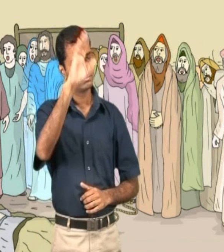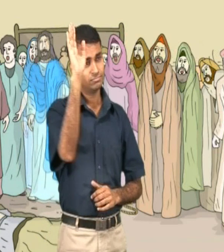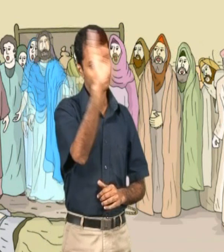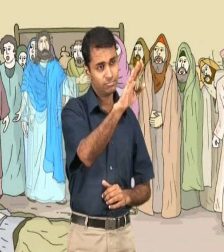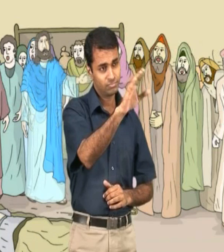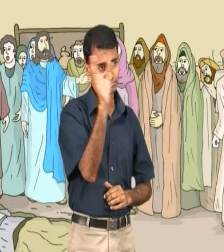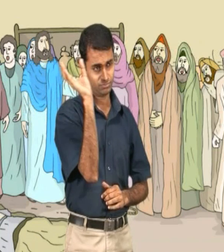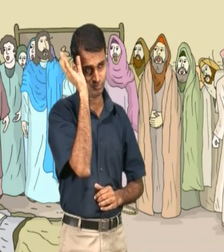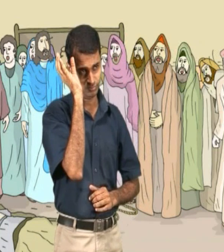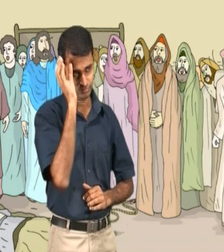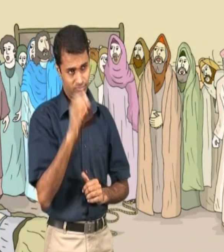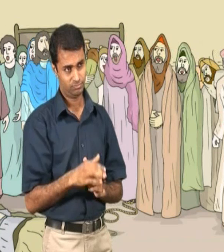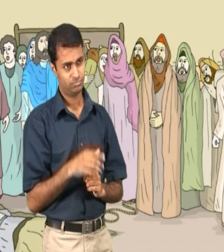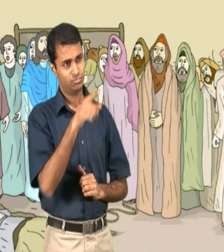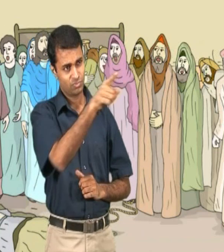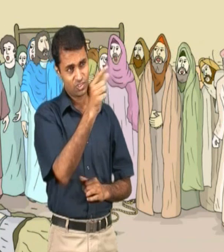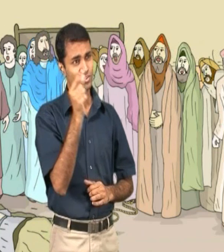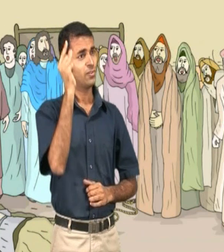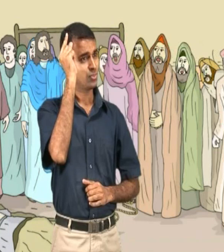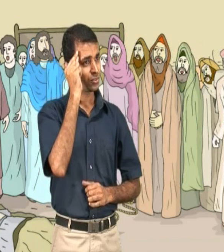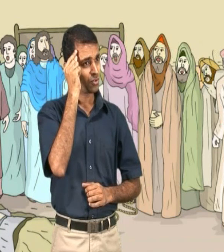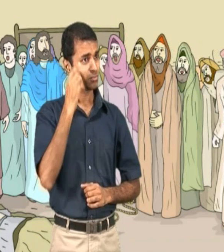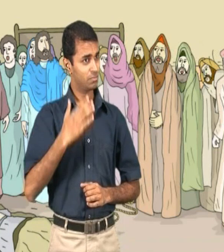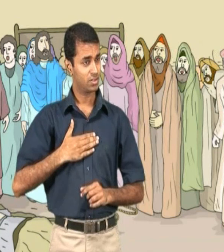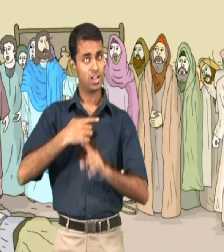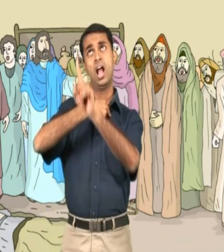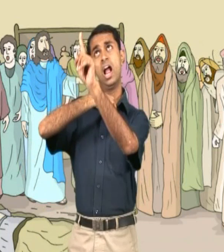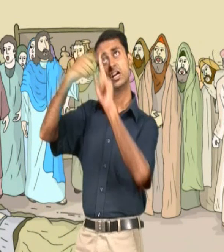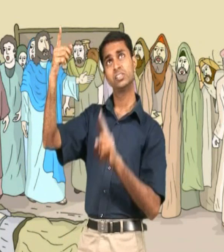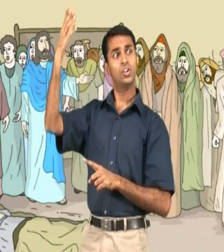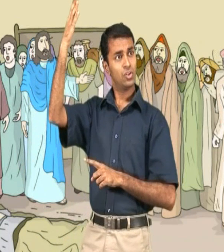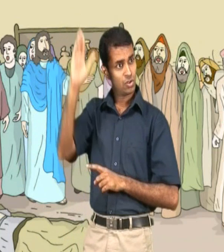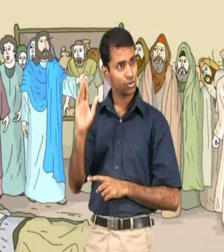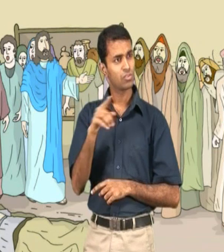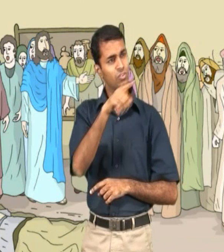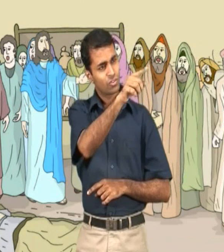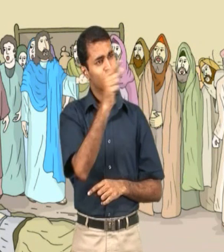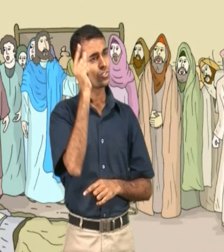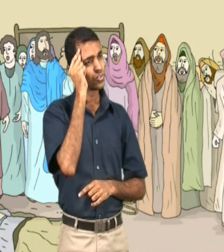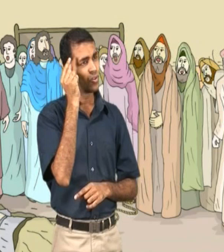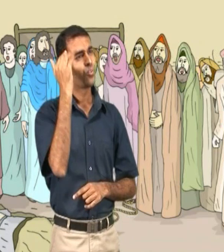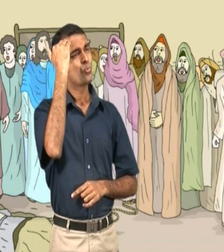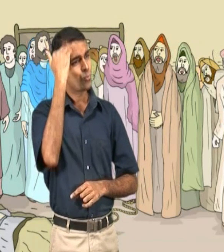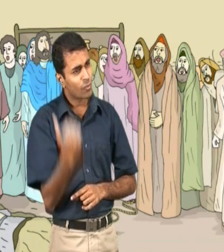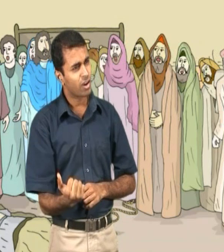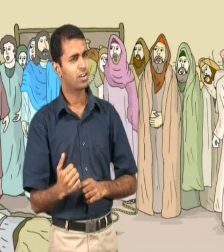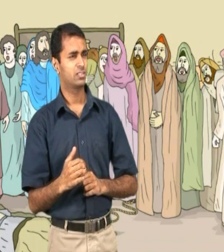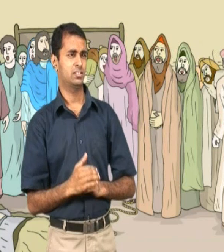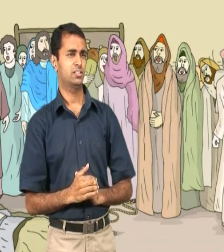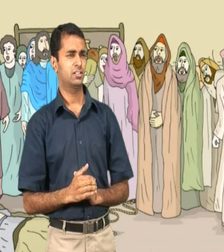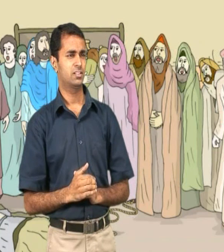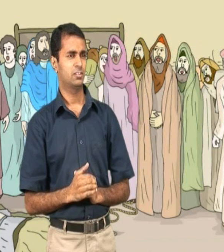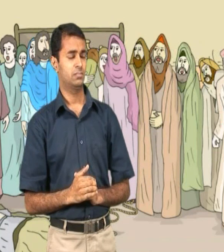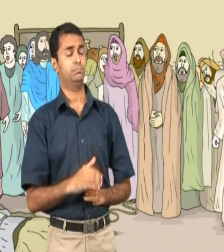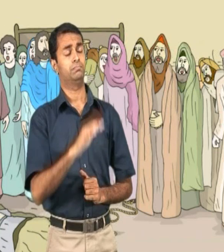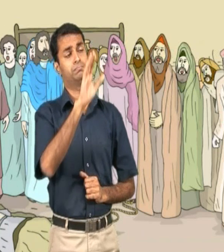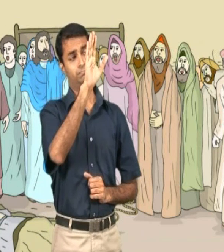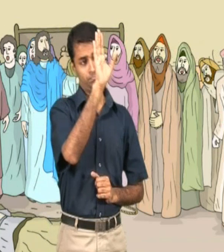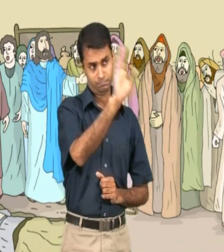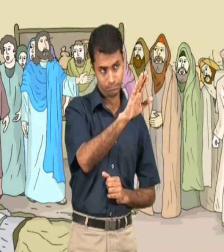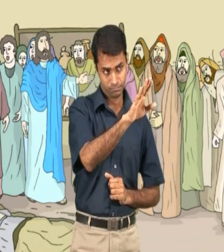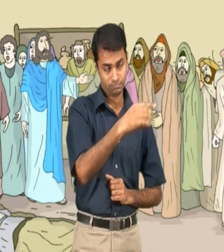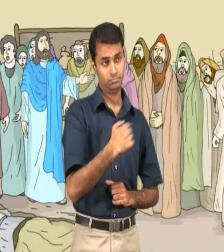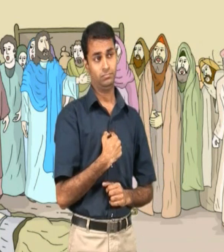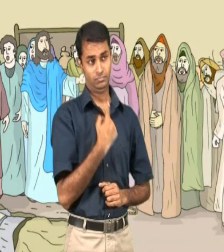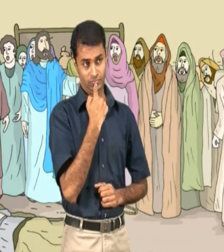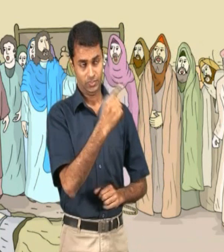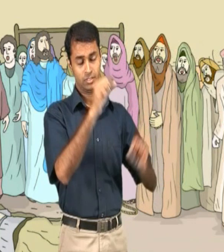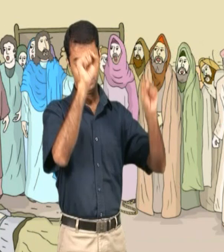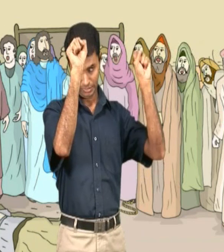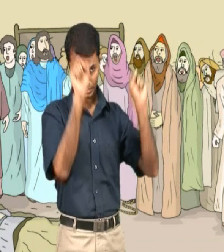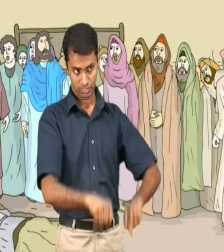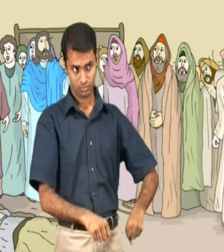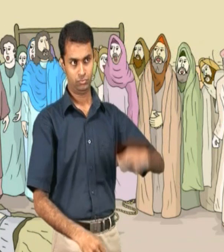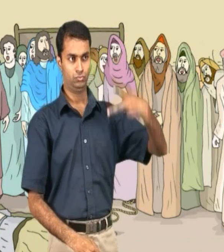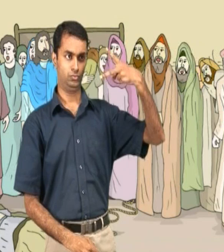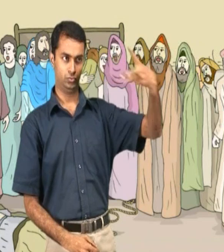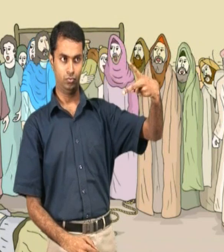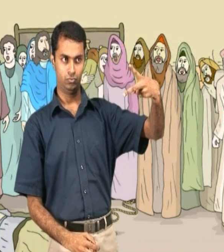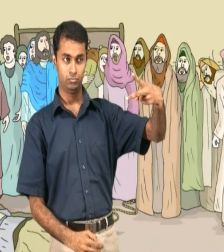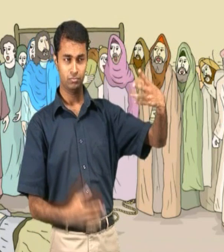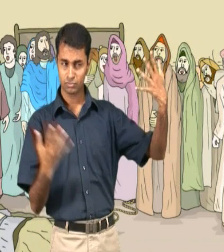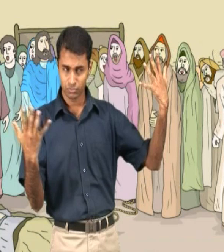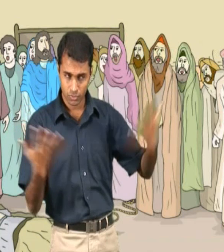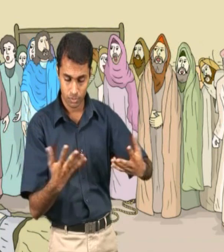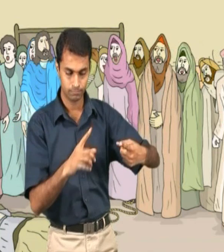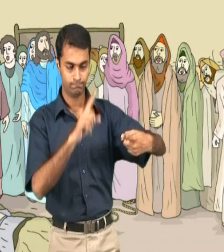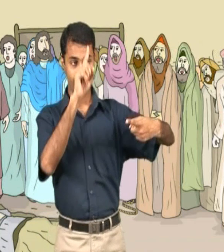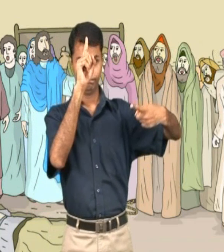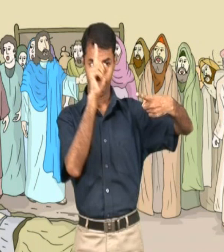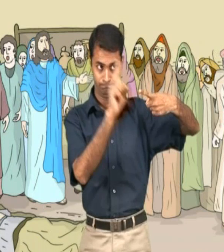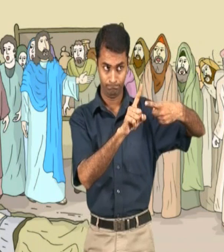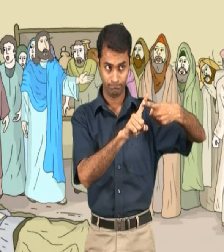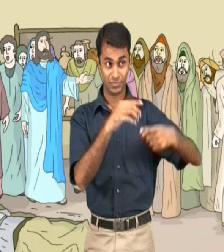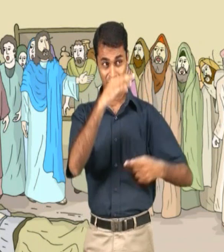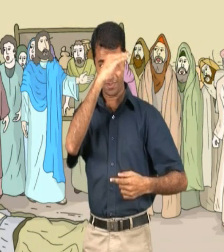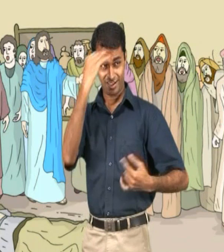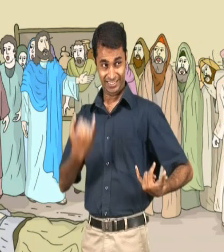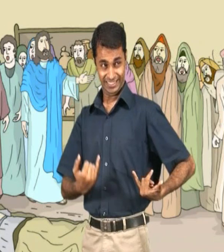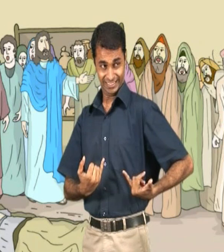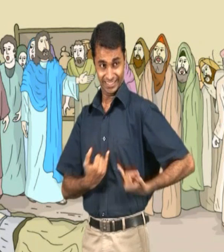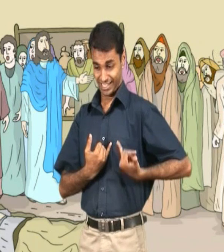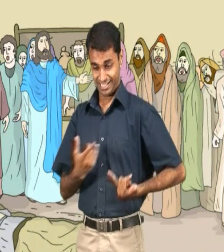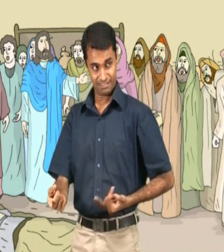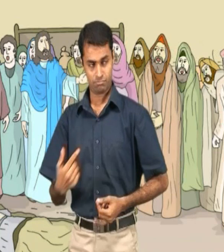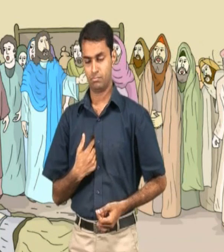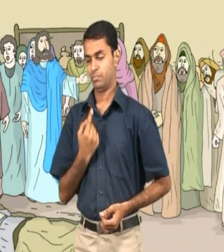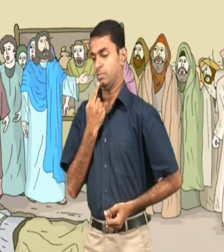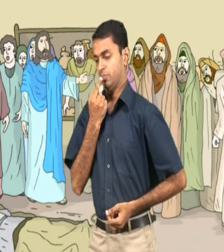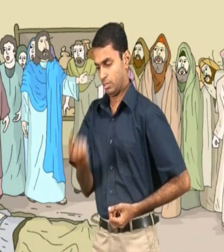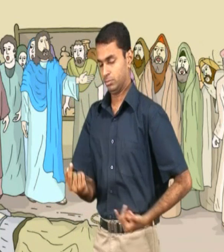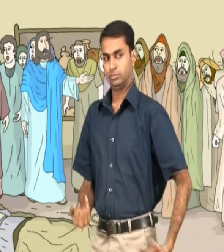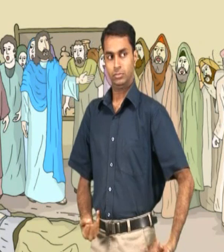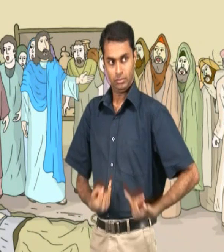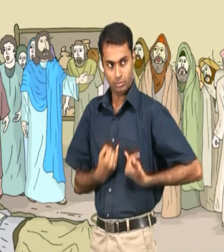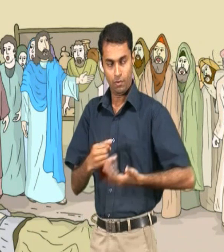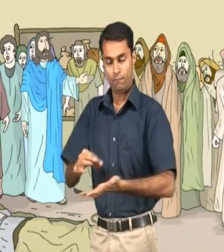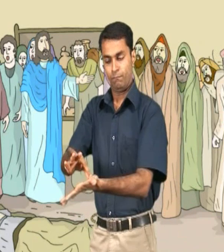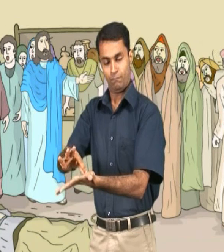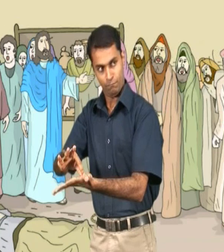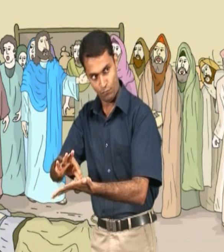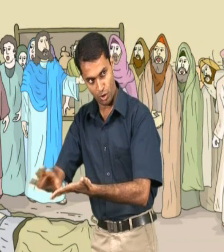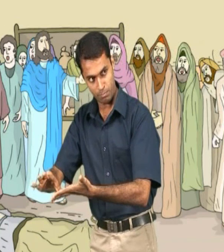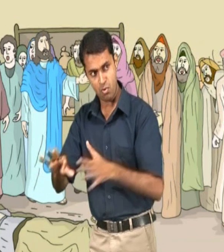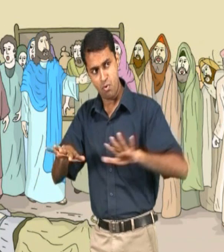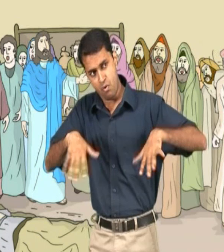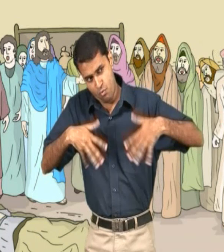“Why are you thinking these things in your hearts?” He asked.